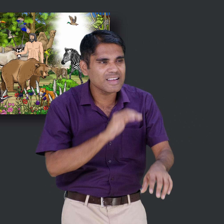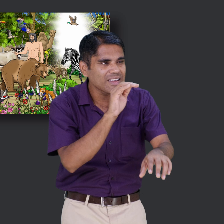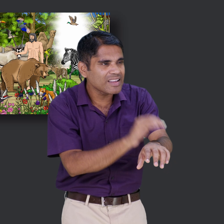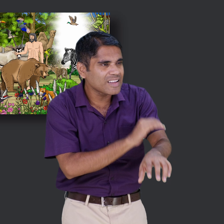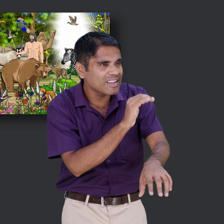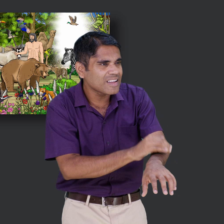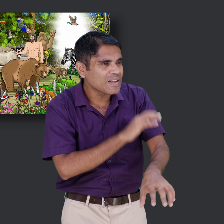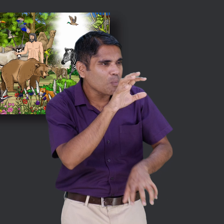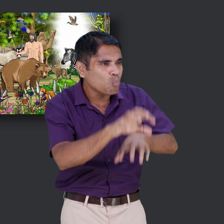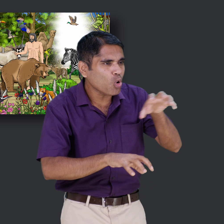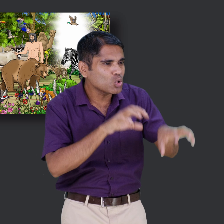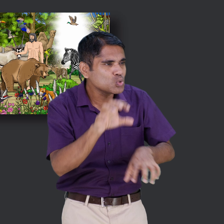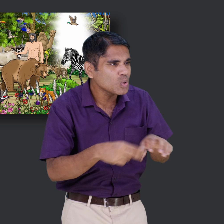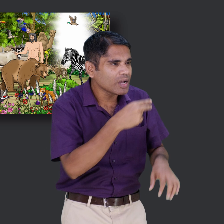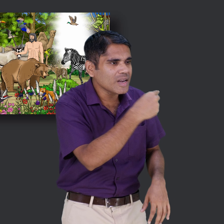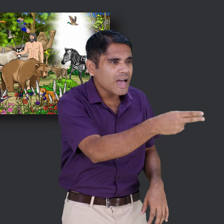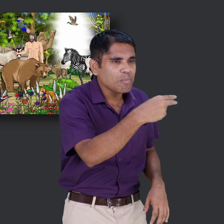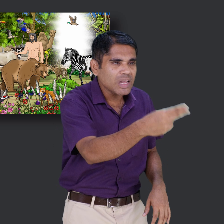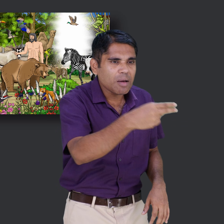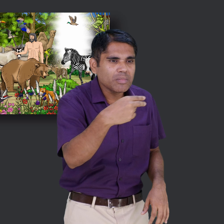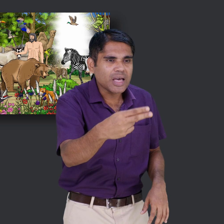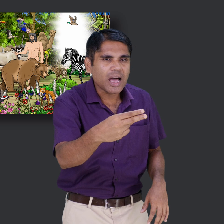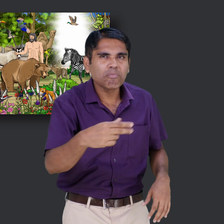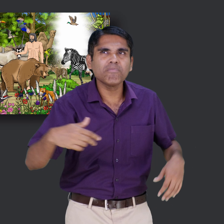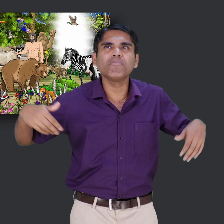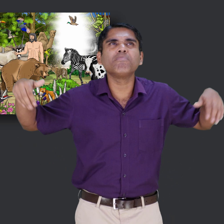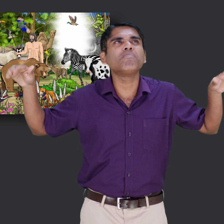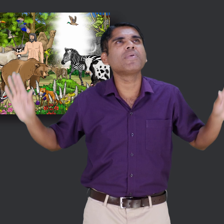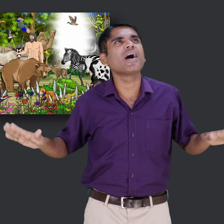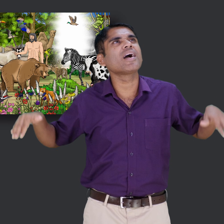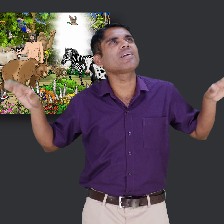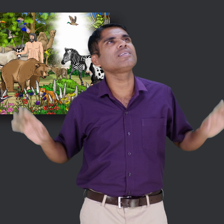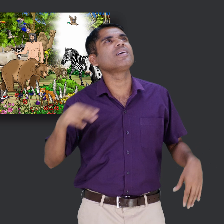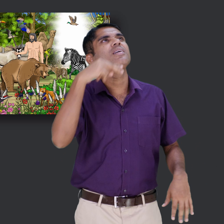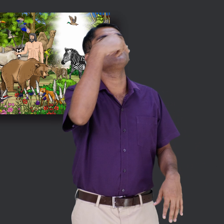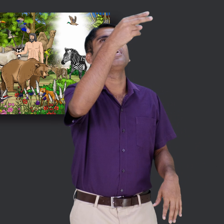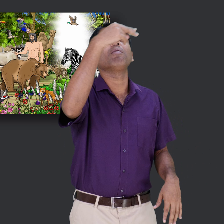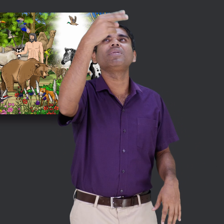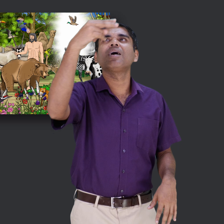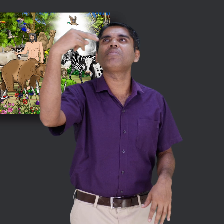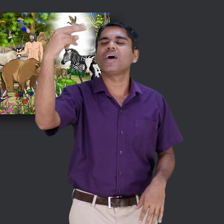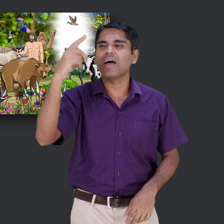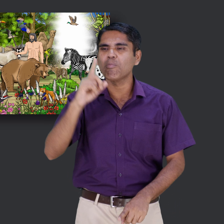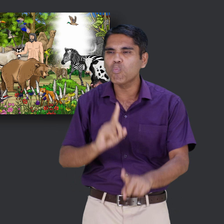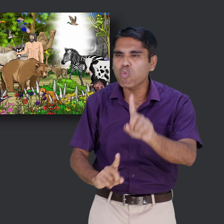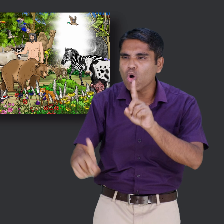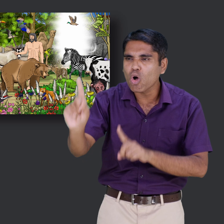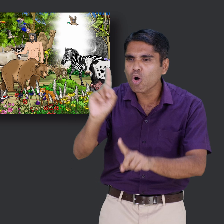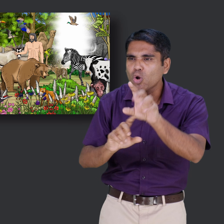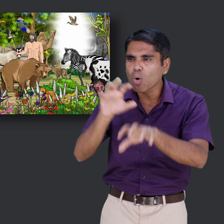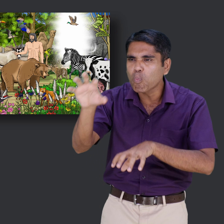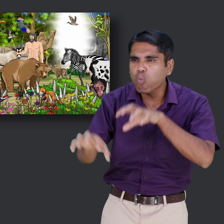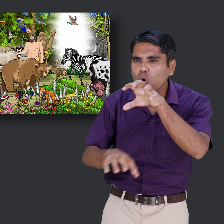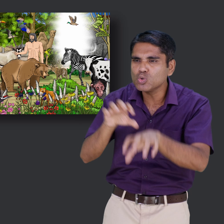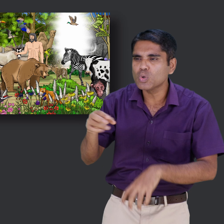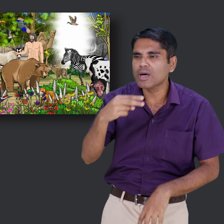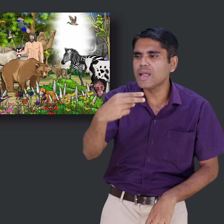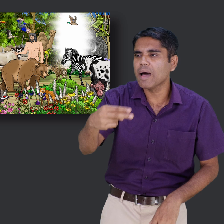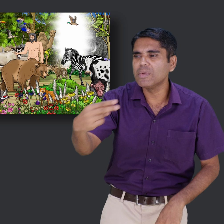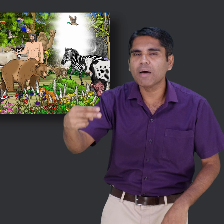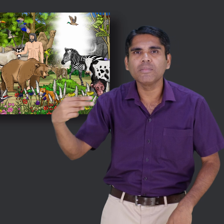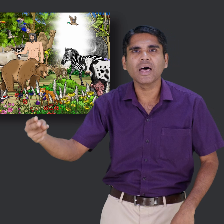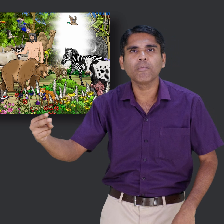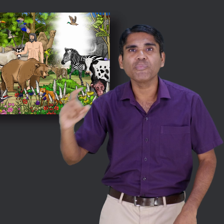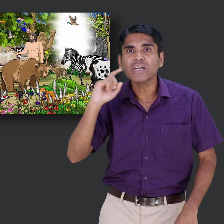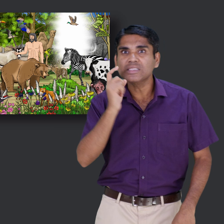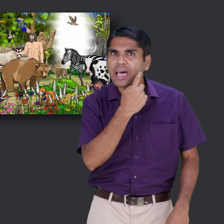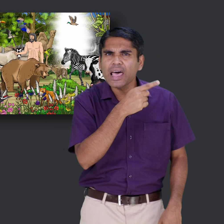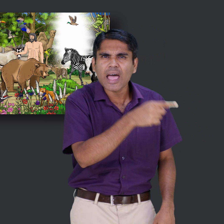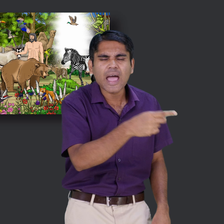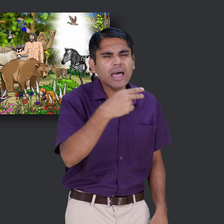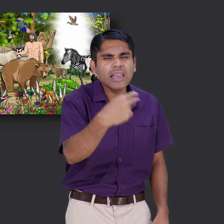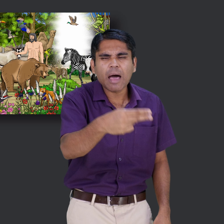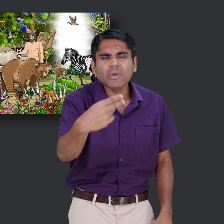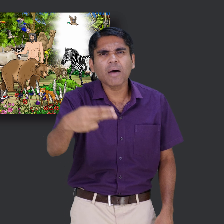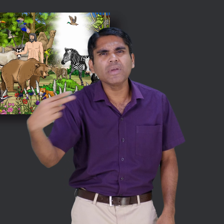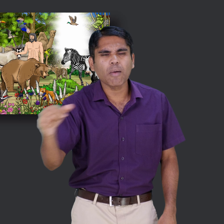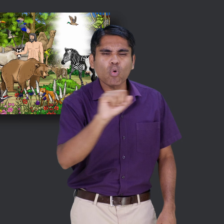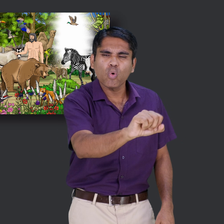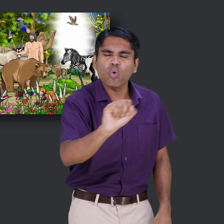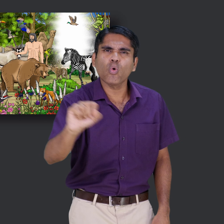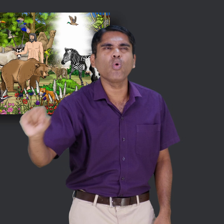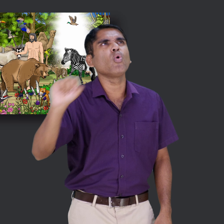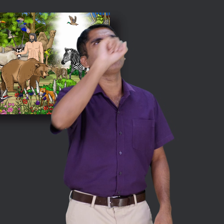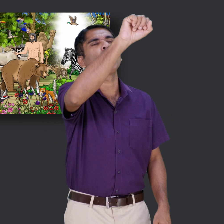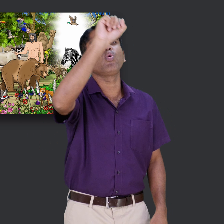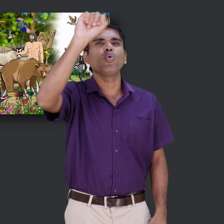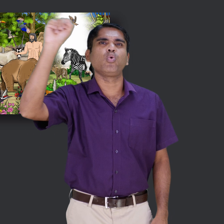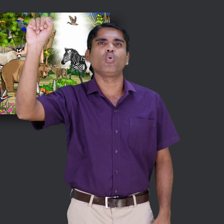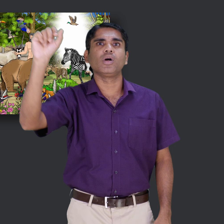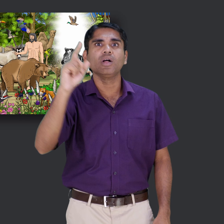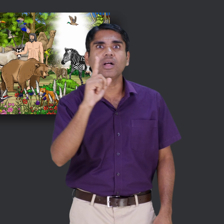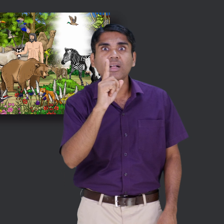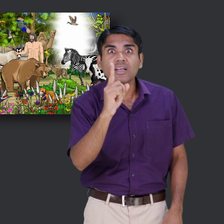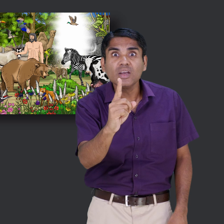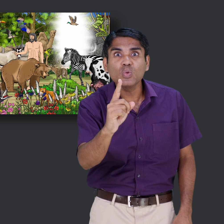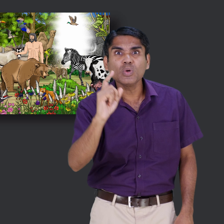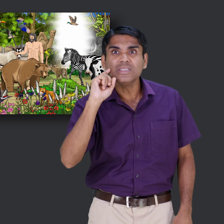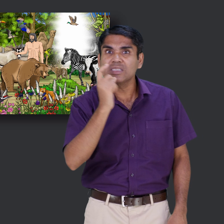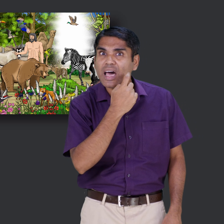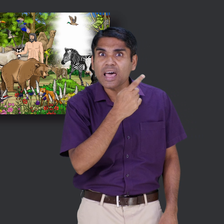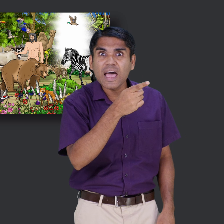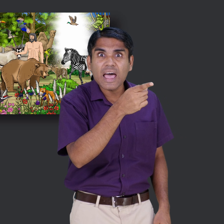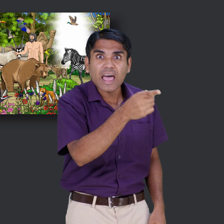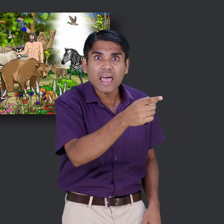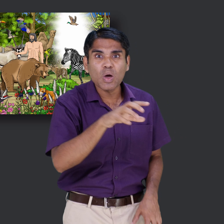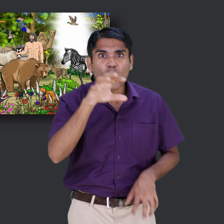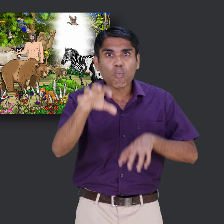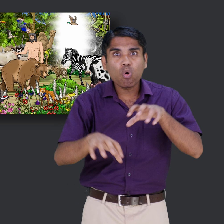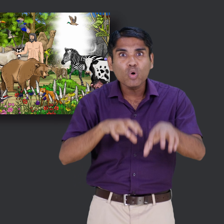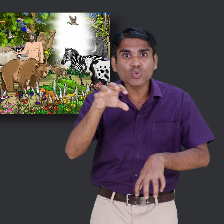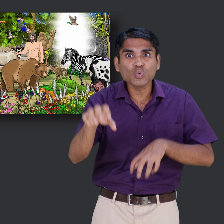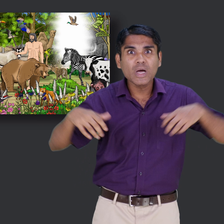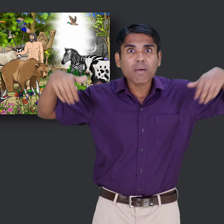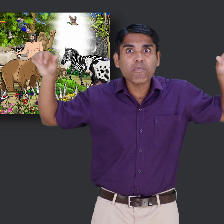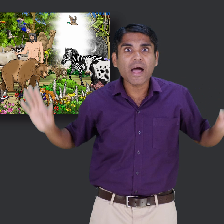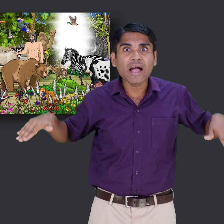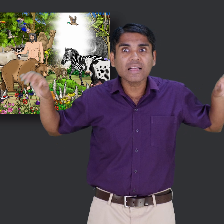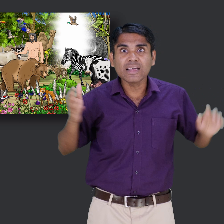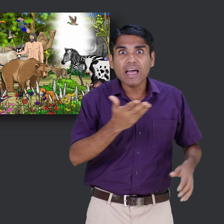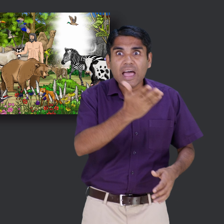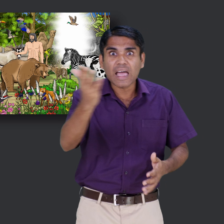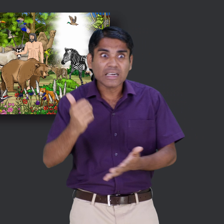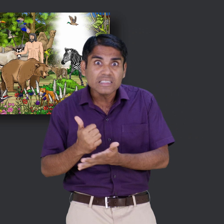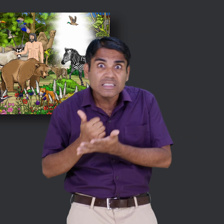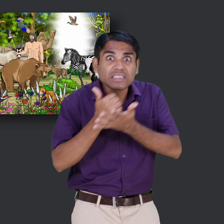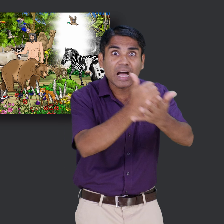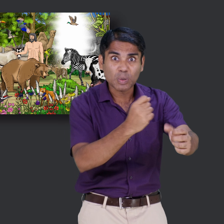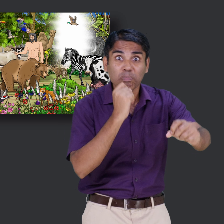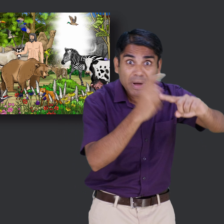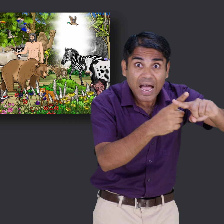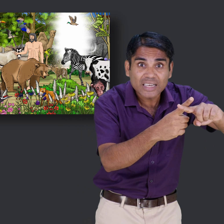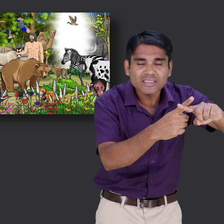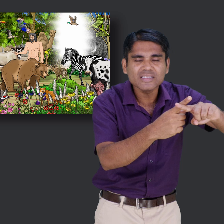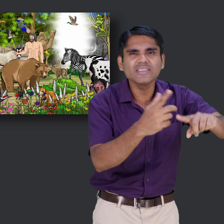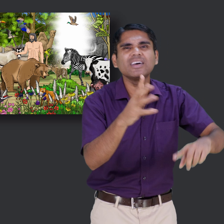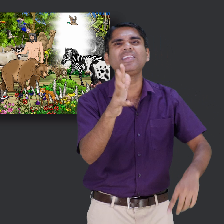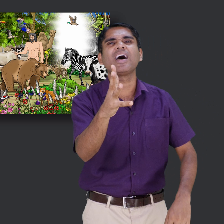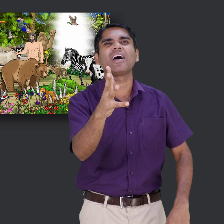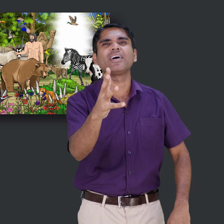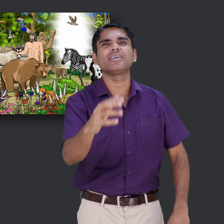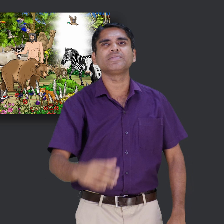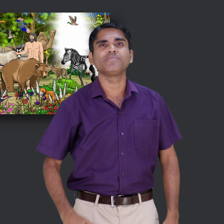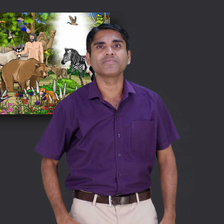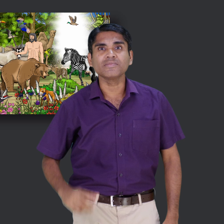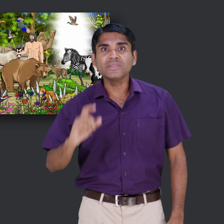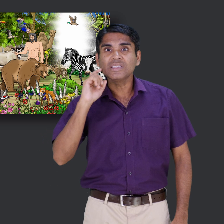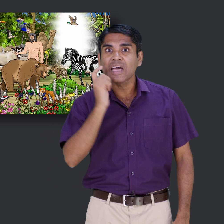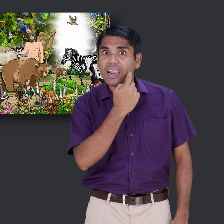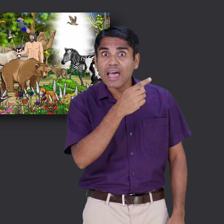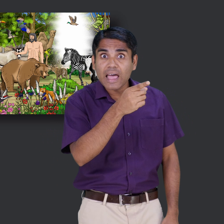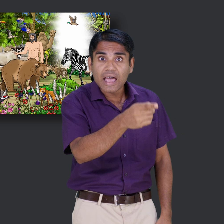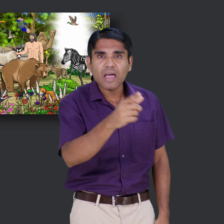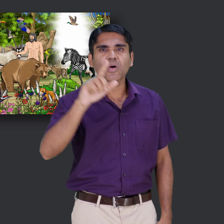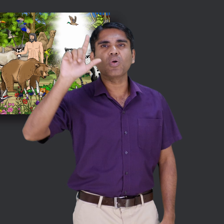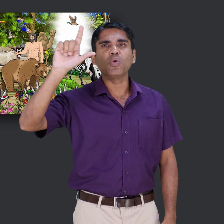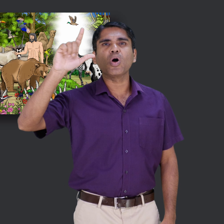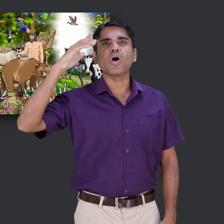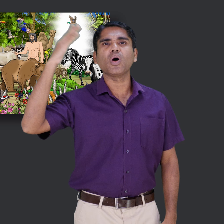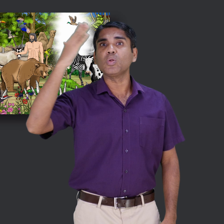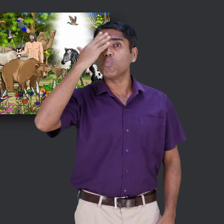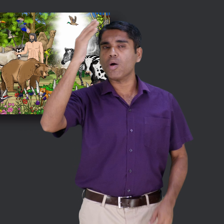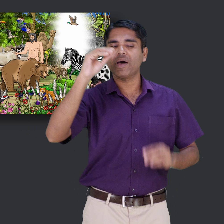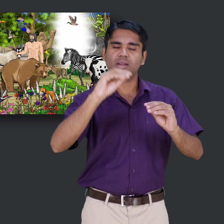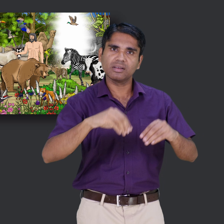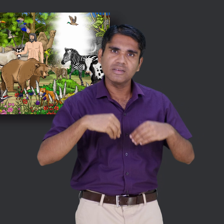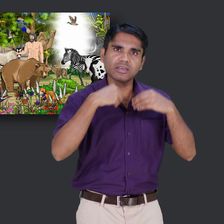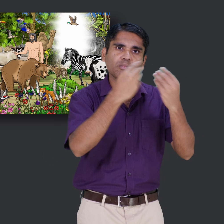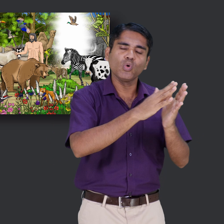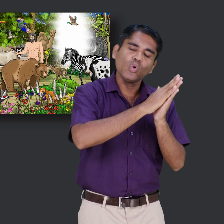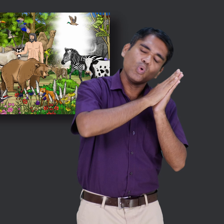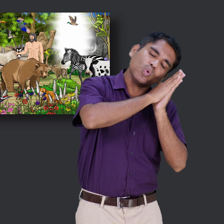The man gave names to all the livestock, to the birds of the air, and to every beast of the field.